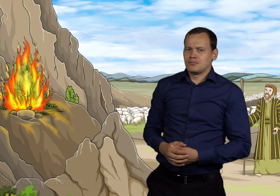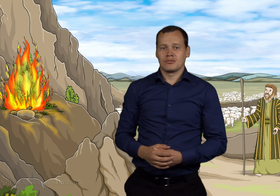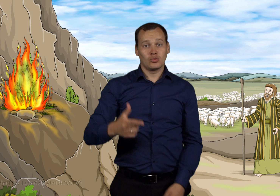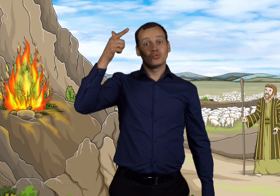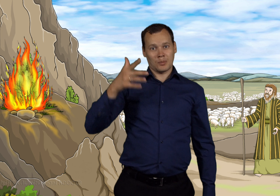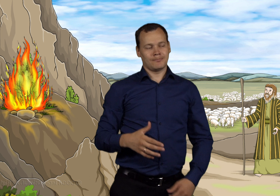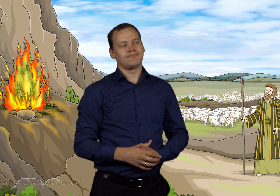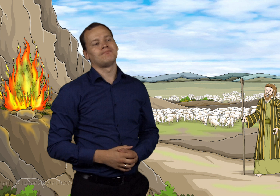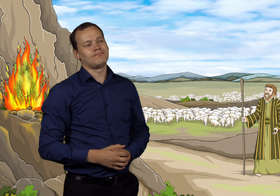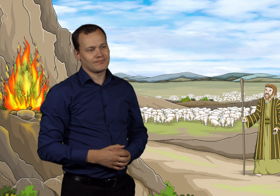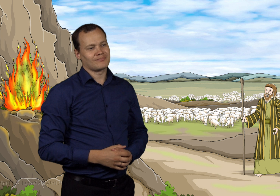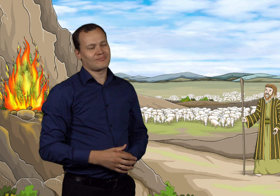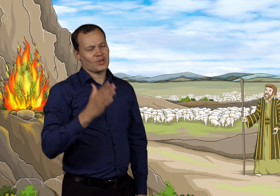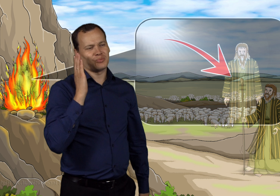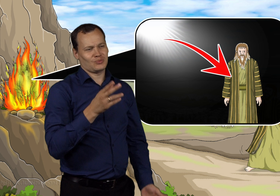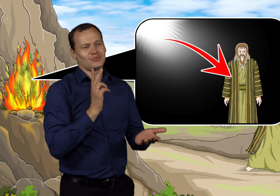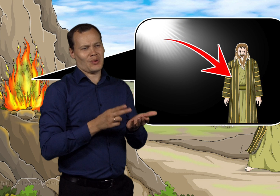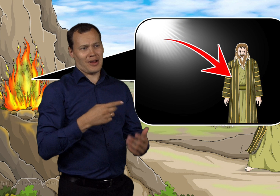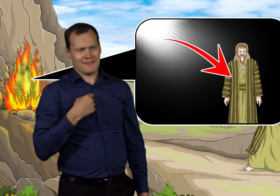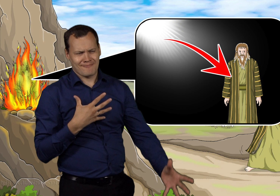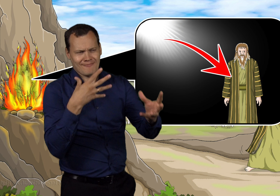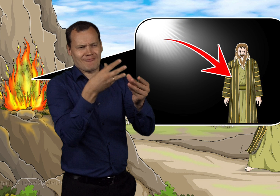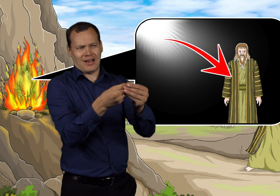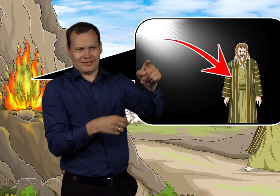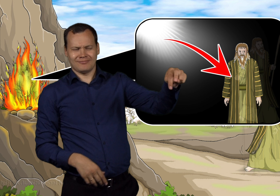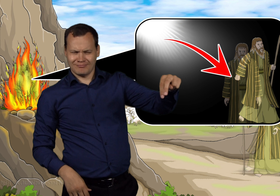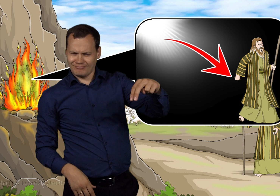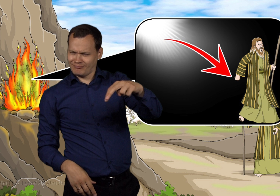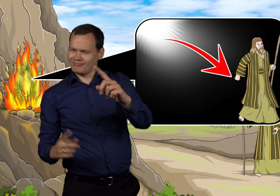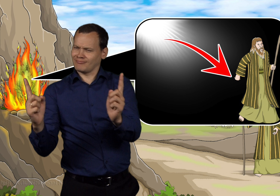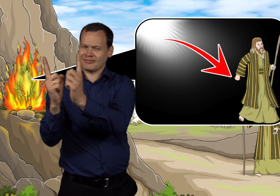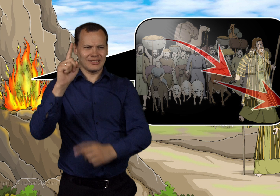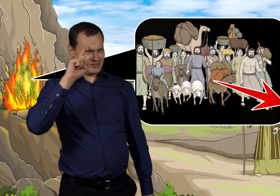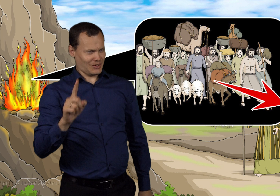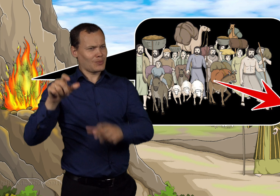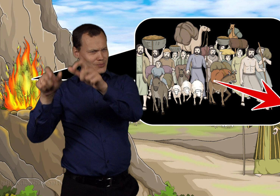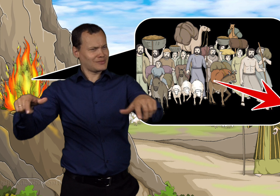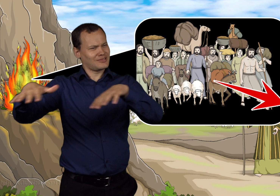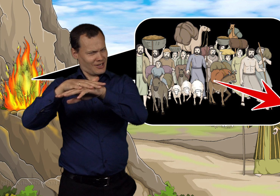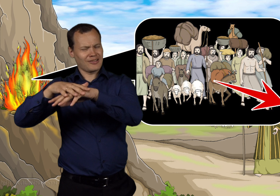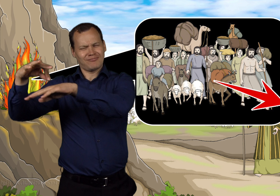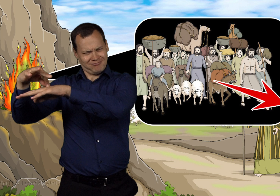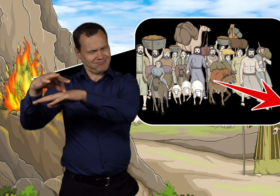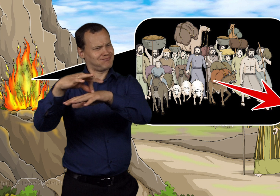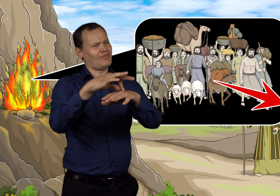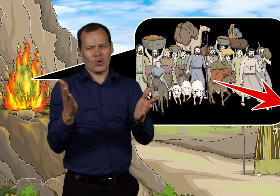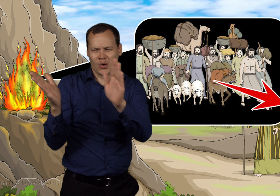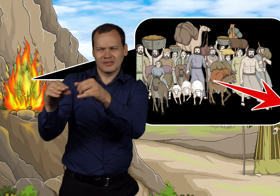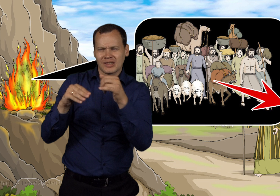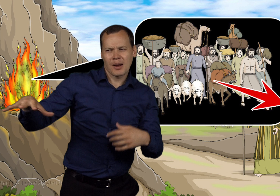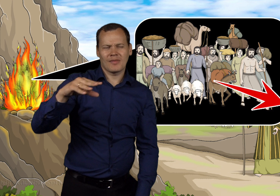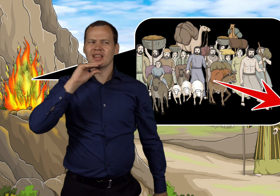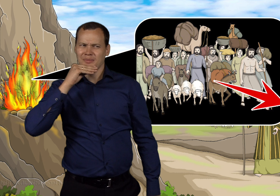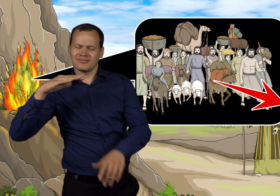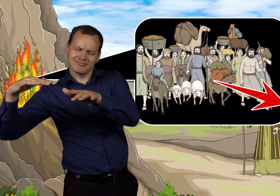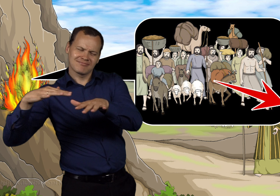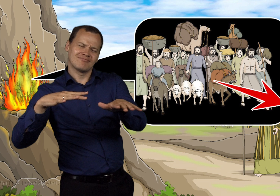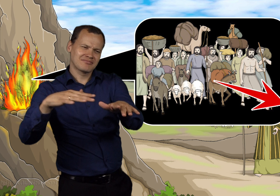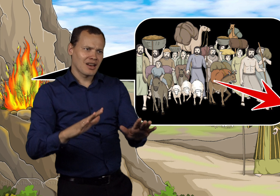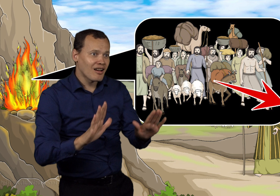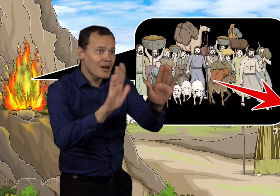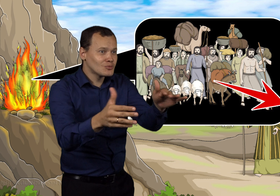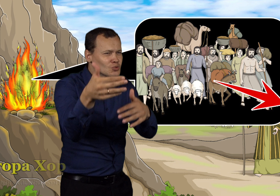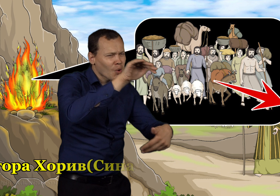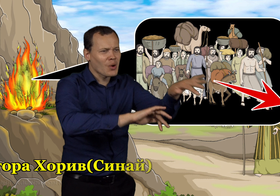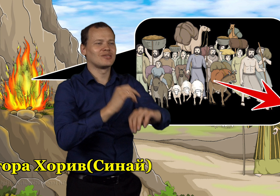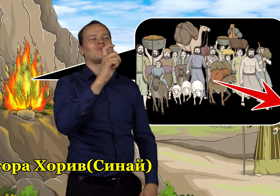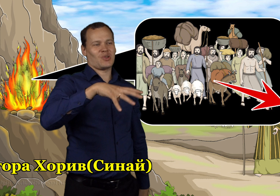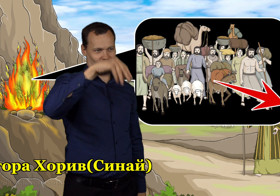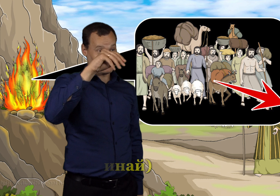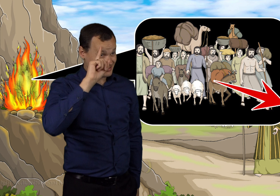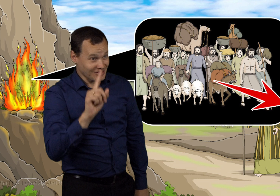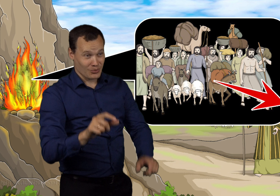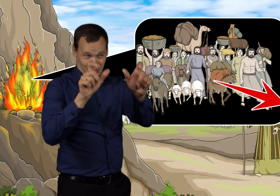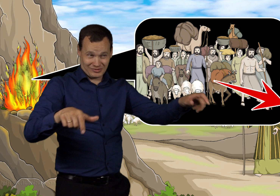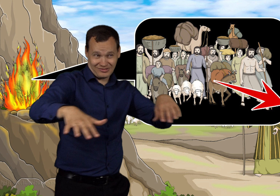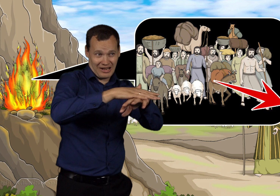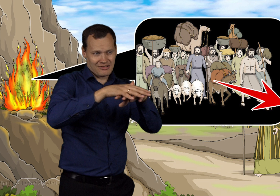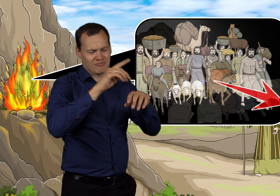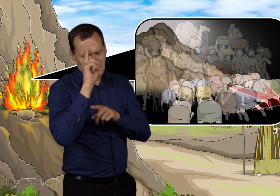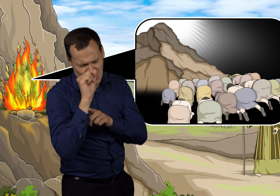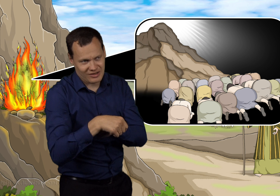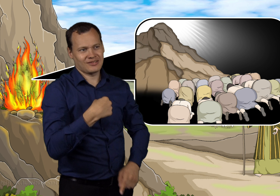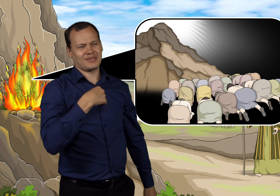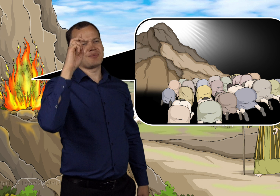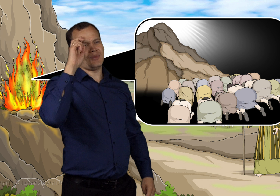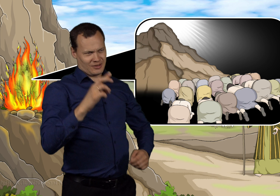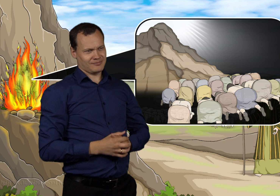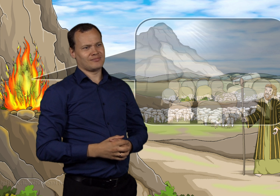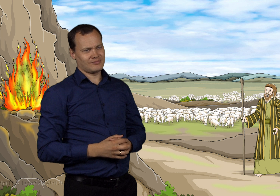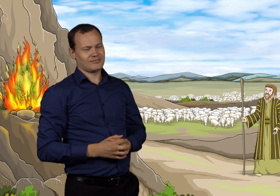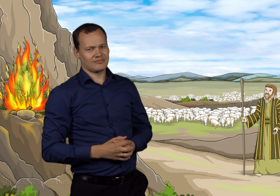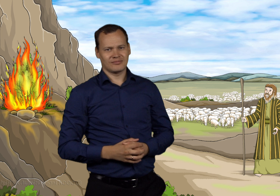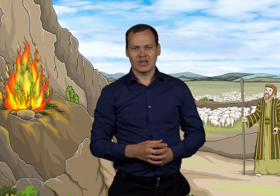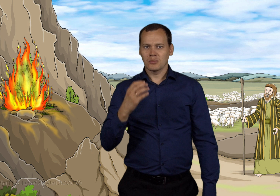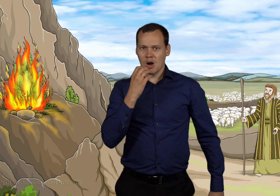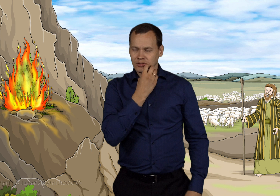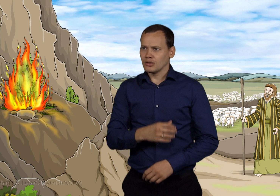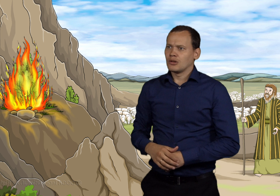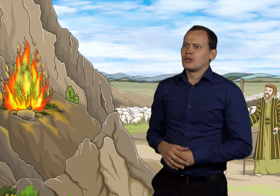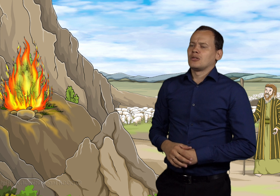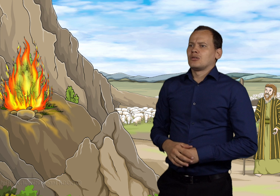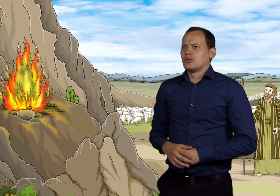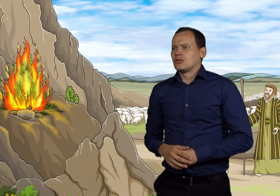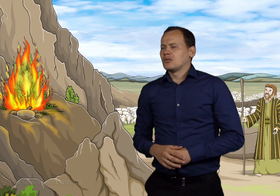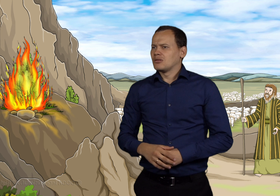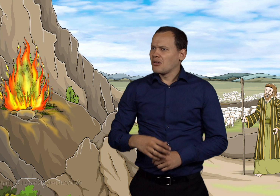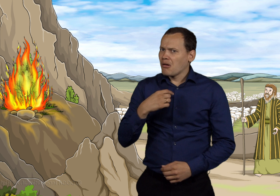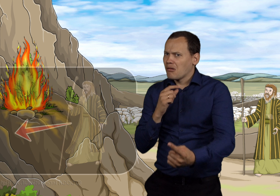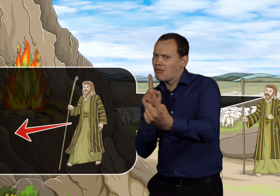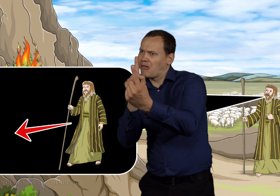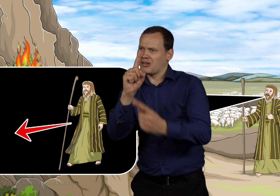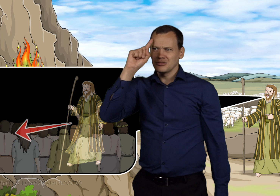“I will surely be with you,” God said, “and this will be the sign to you that I have sent you: When you have brought the people out of Egypt, all of you will worship God on this mountain.”